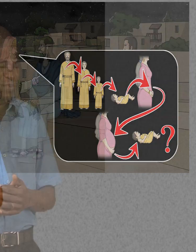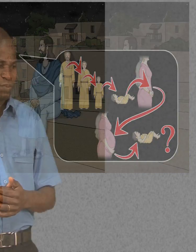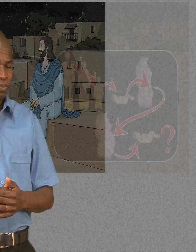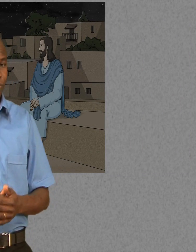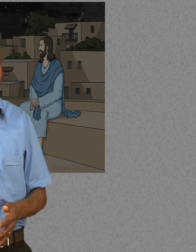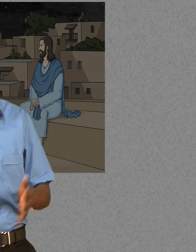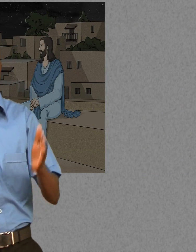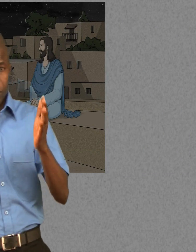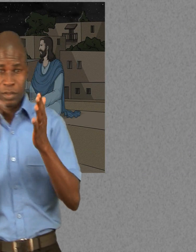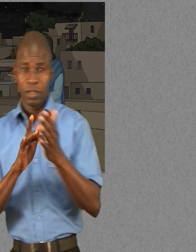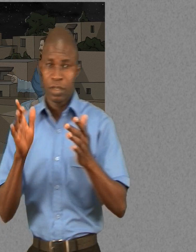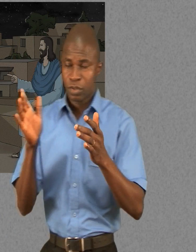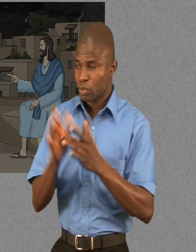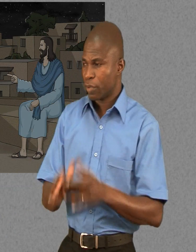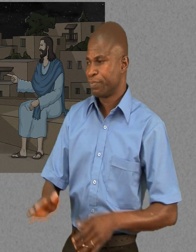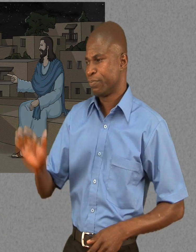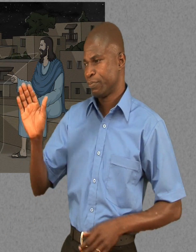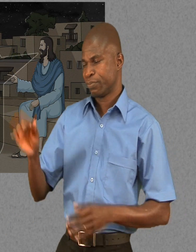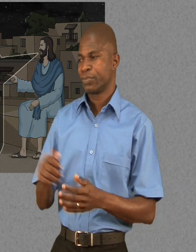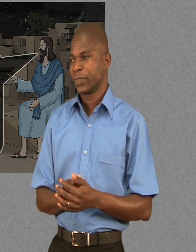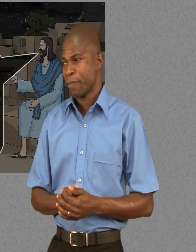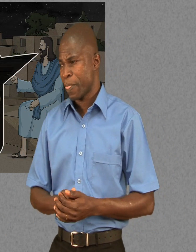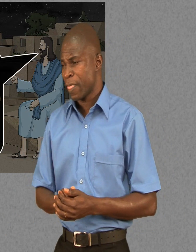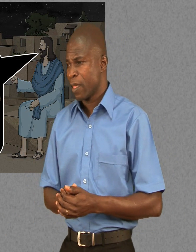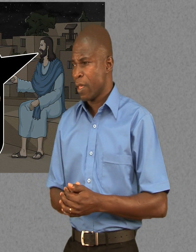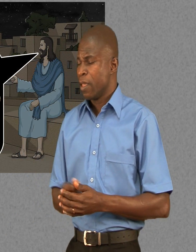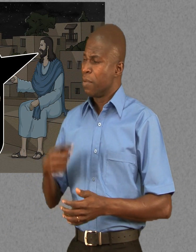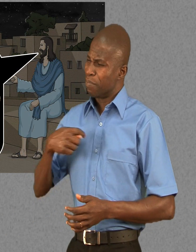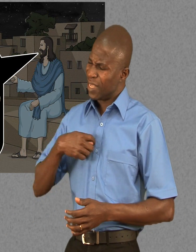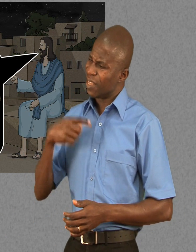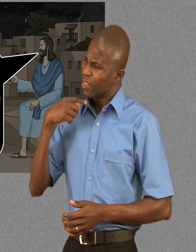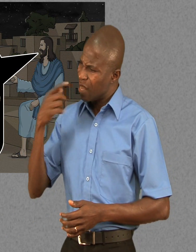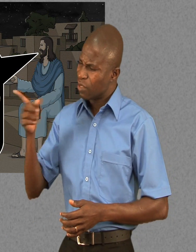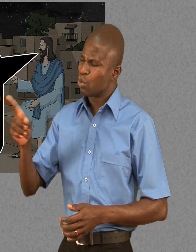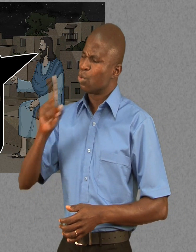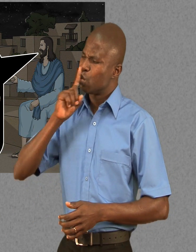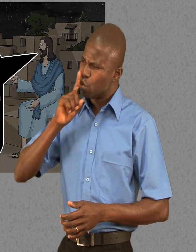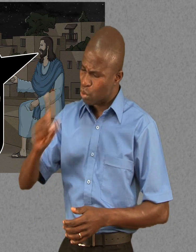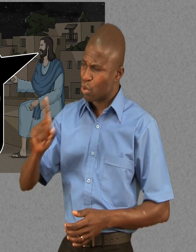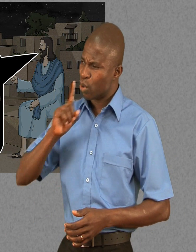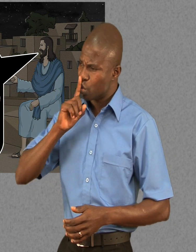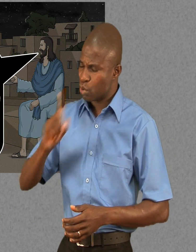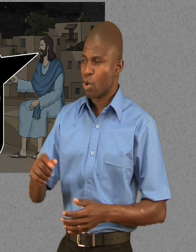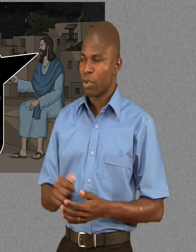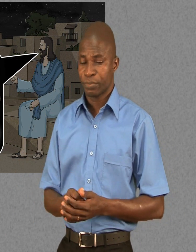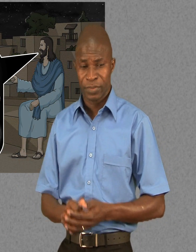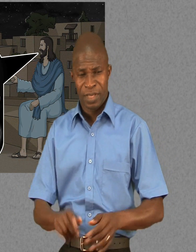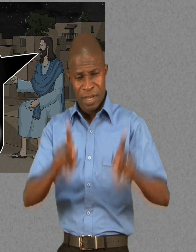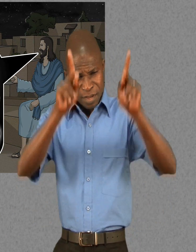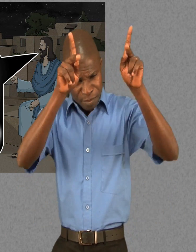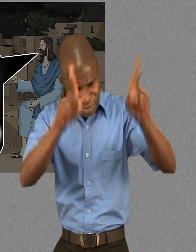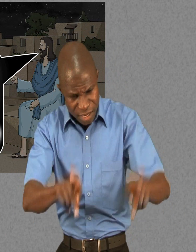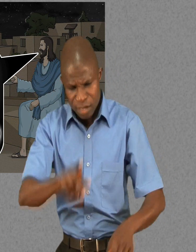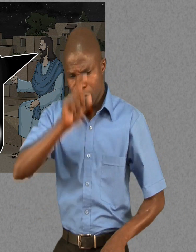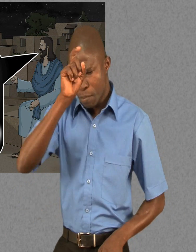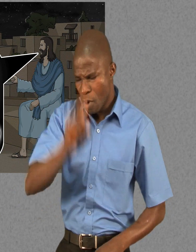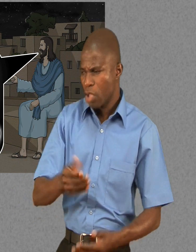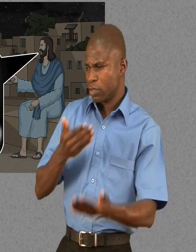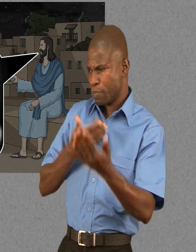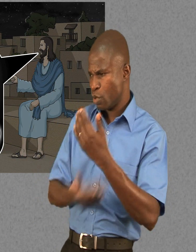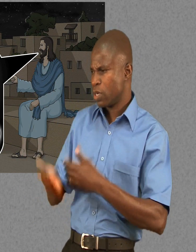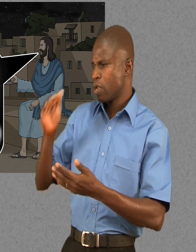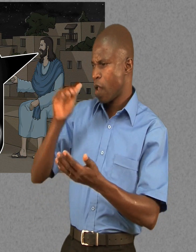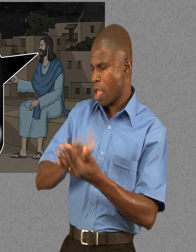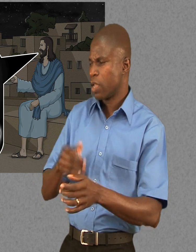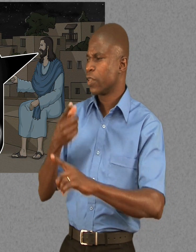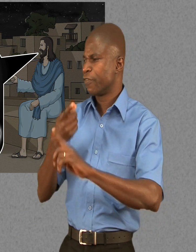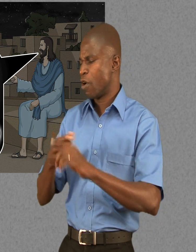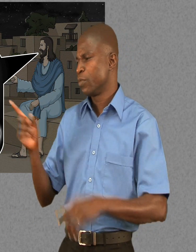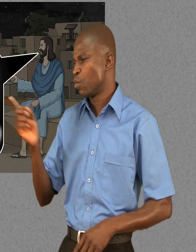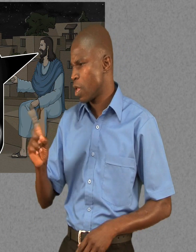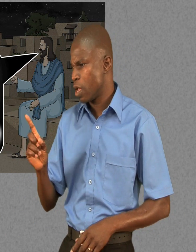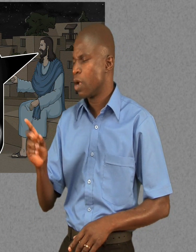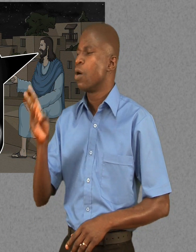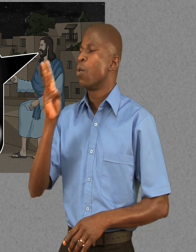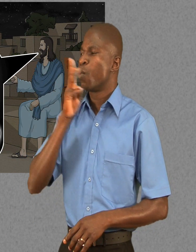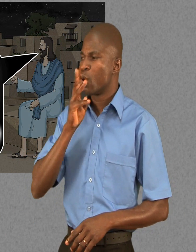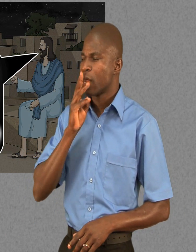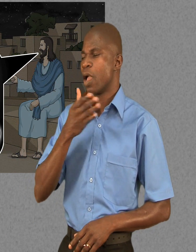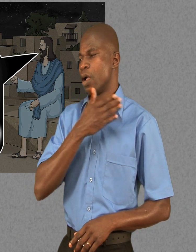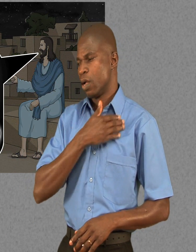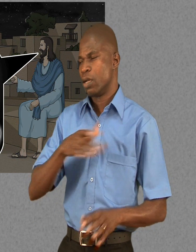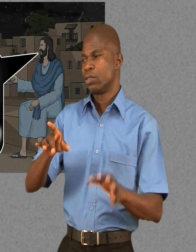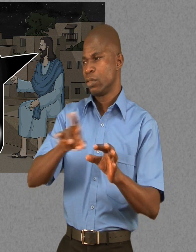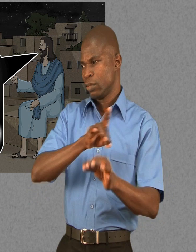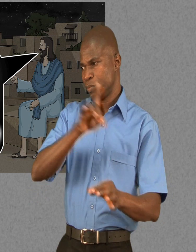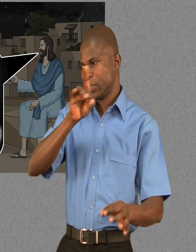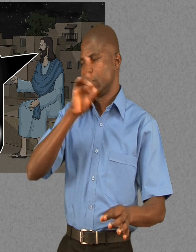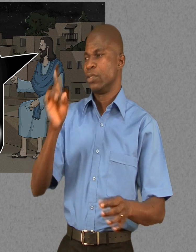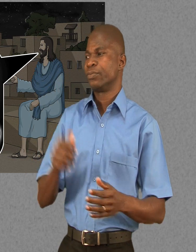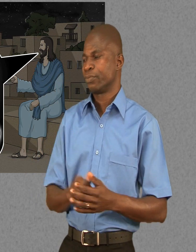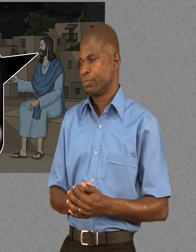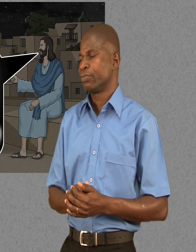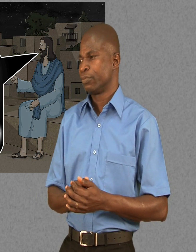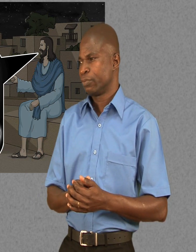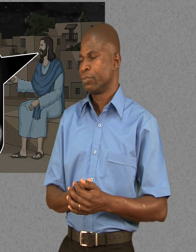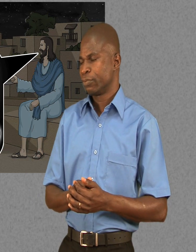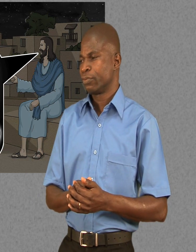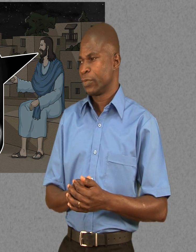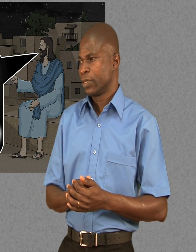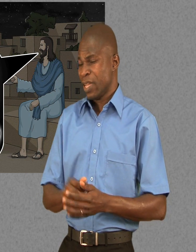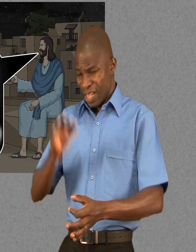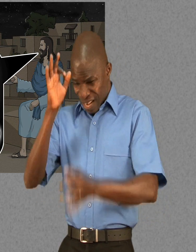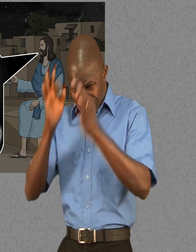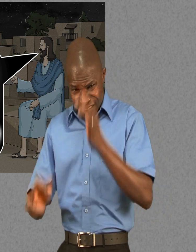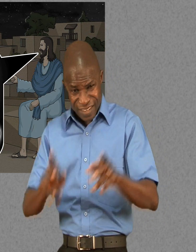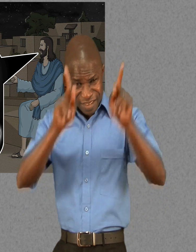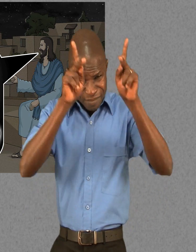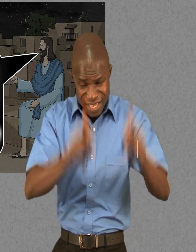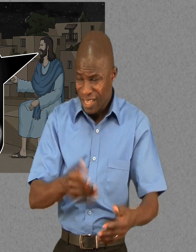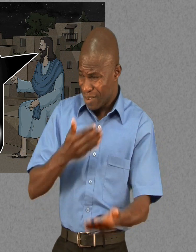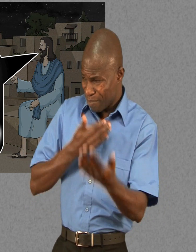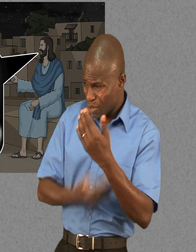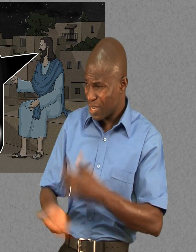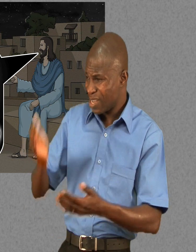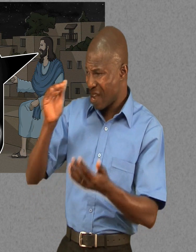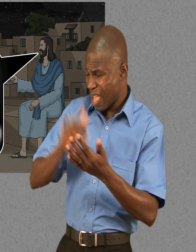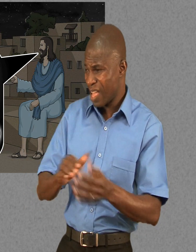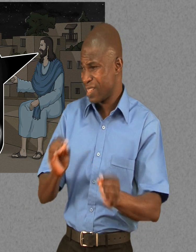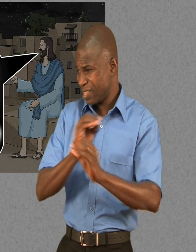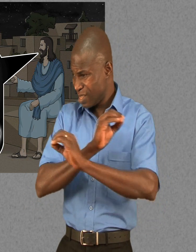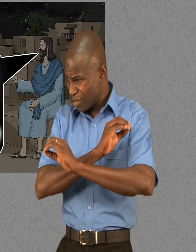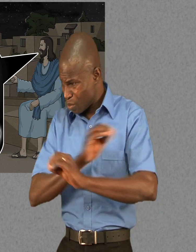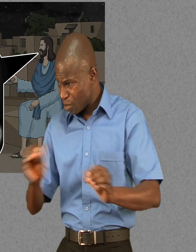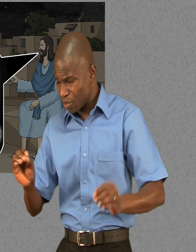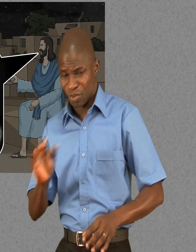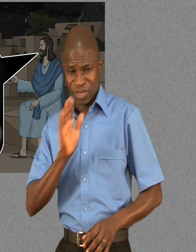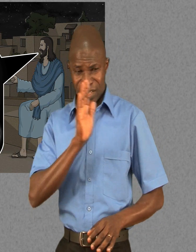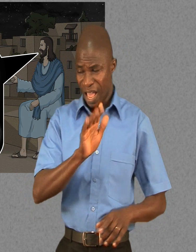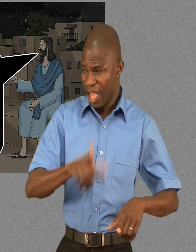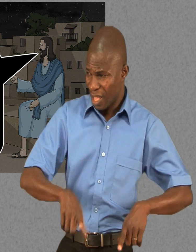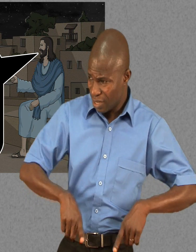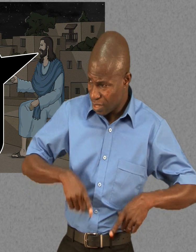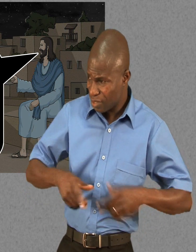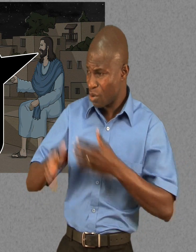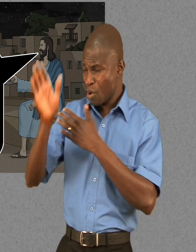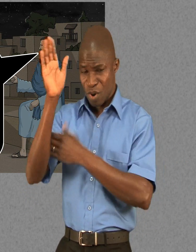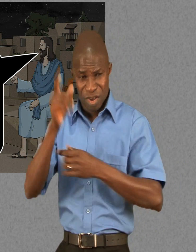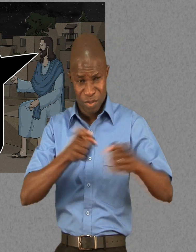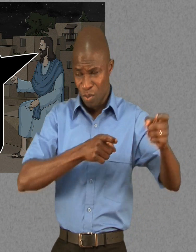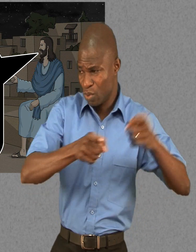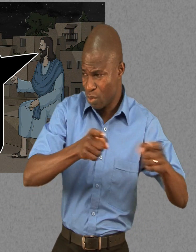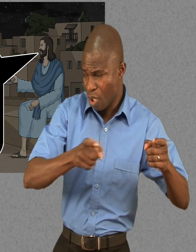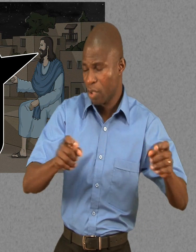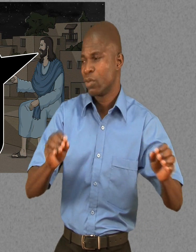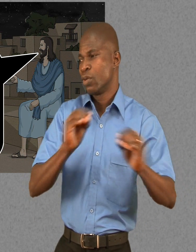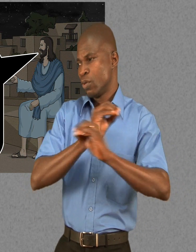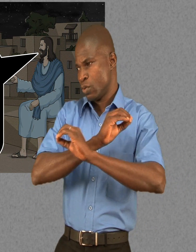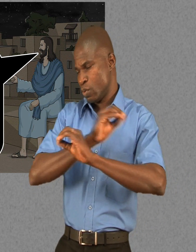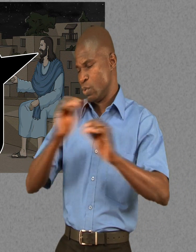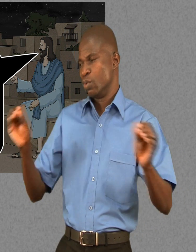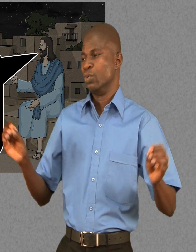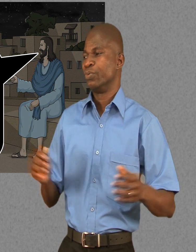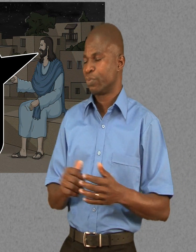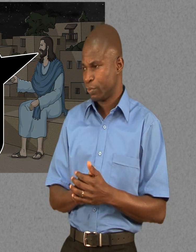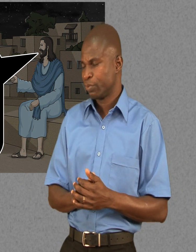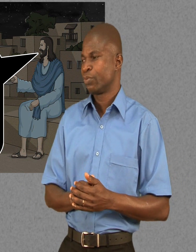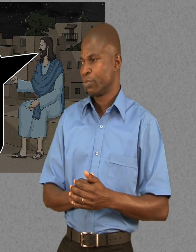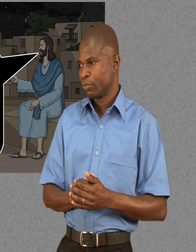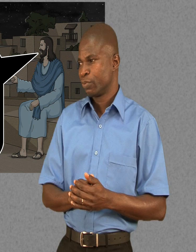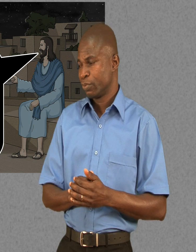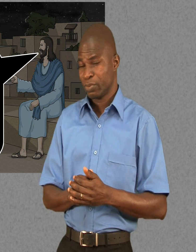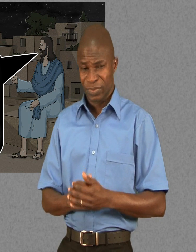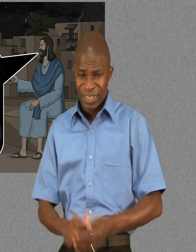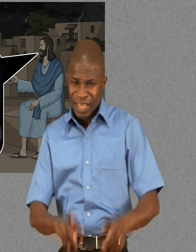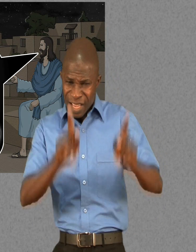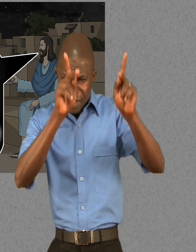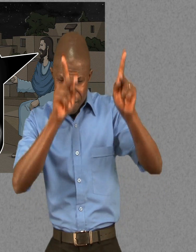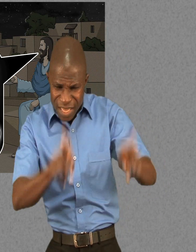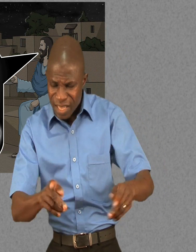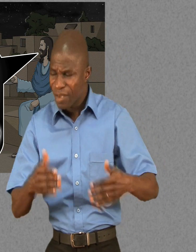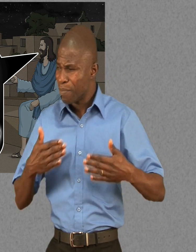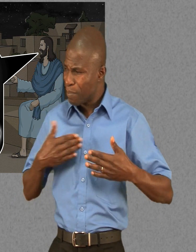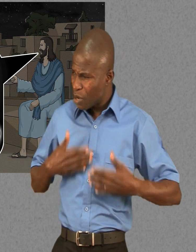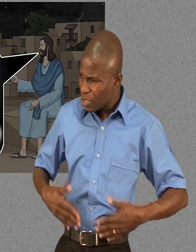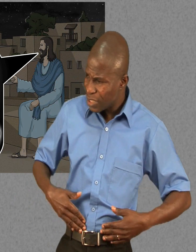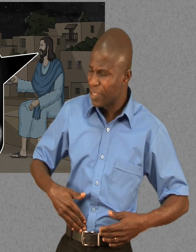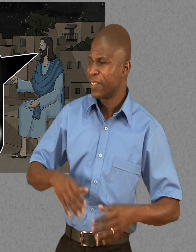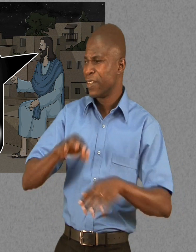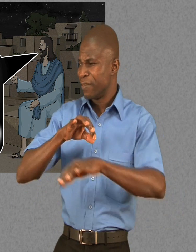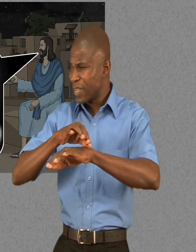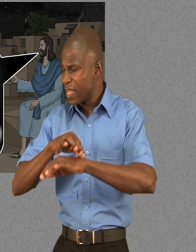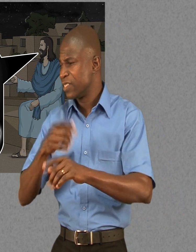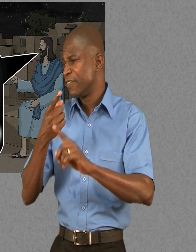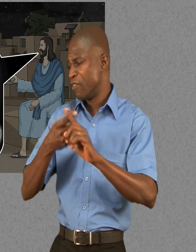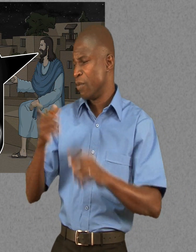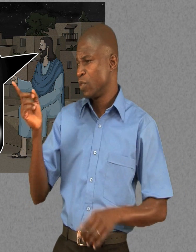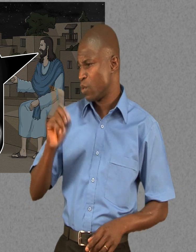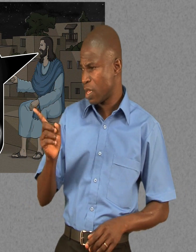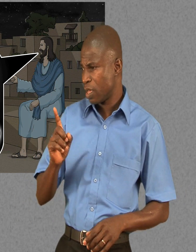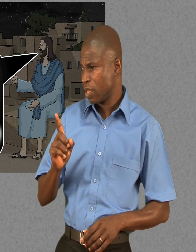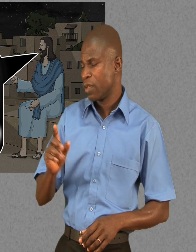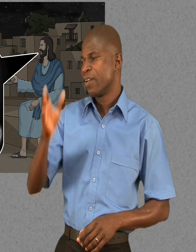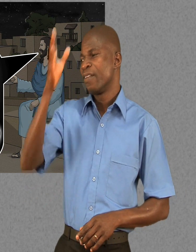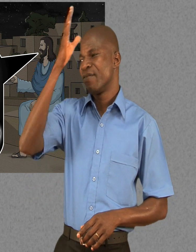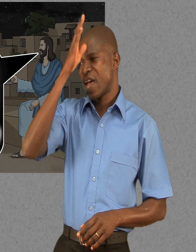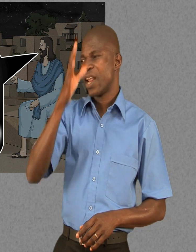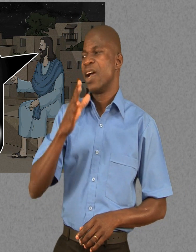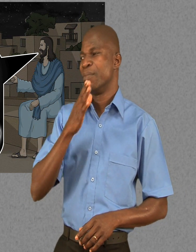Jesus answered, “Truly, truly, I tell you, no one can enter the kingdom of God unless he is born of water and the Spirit.